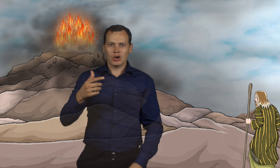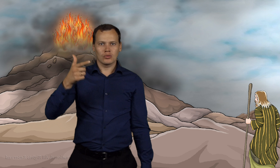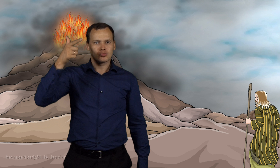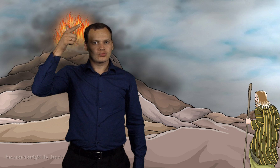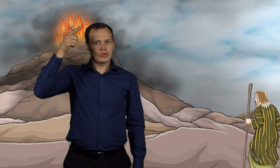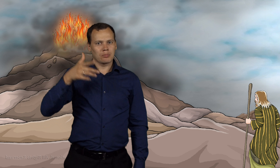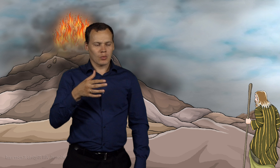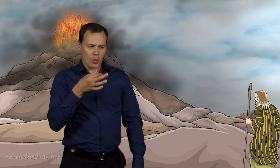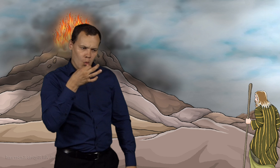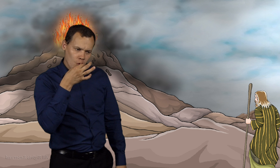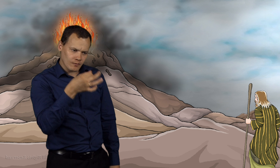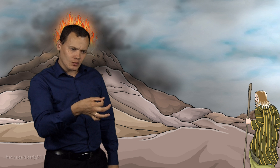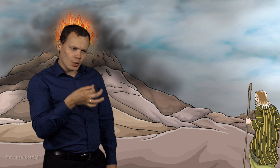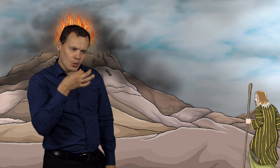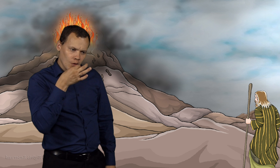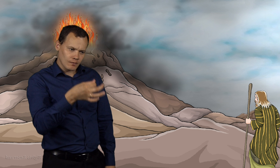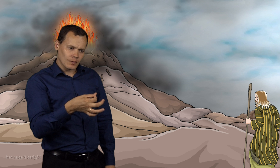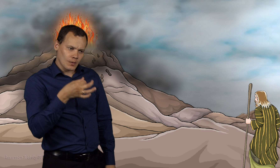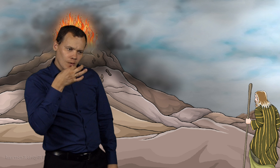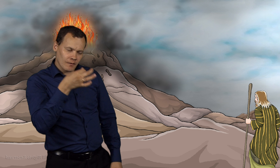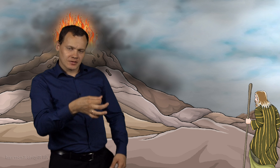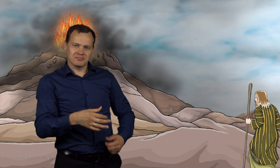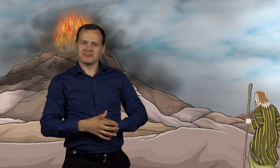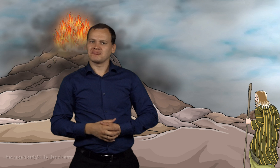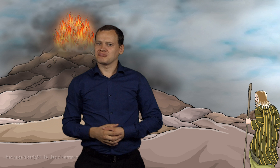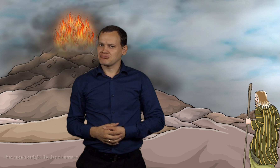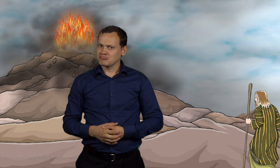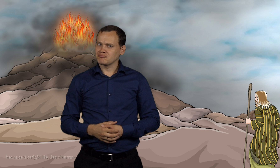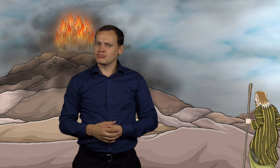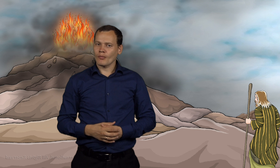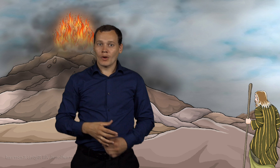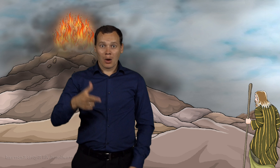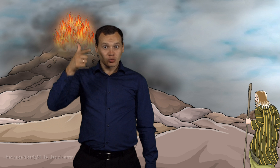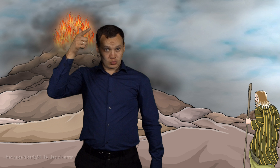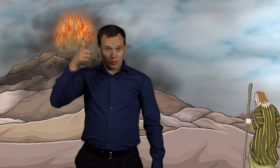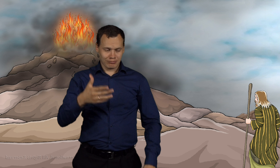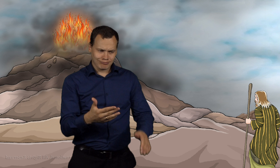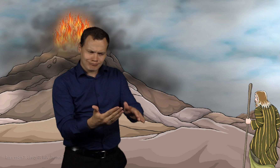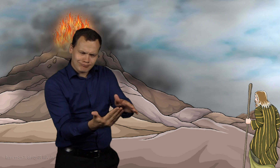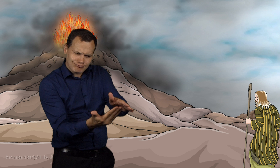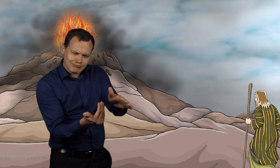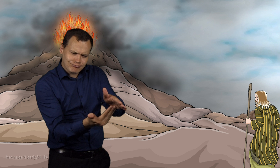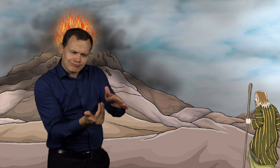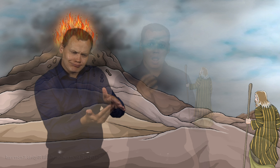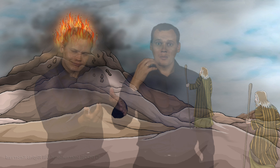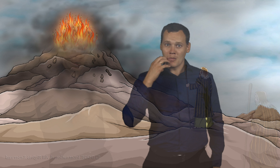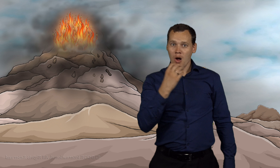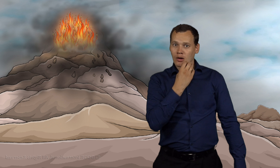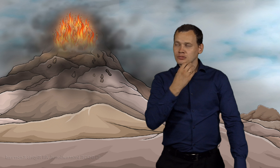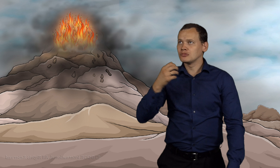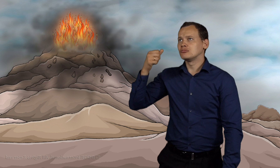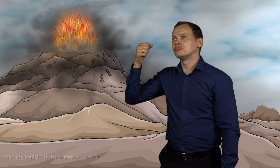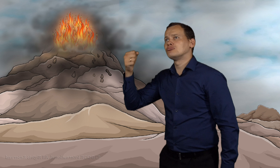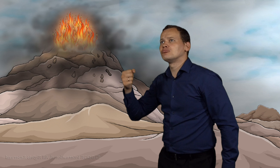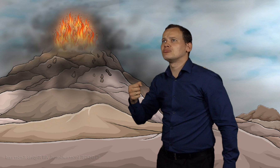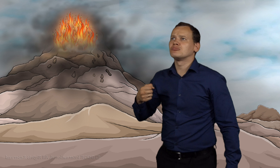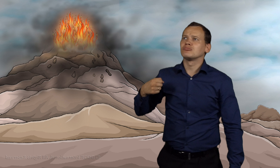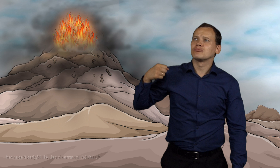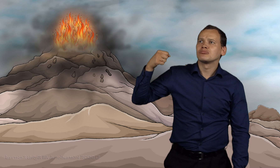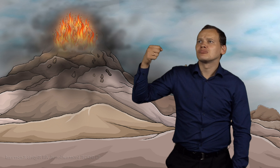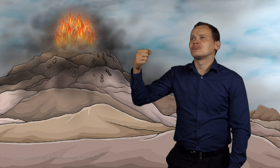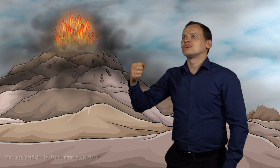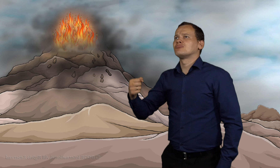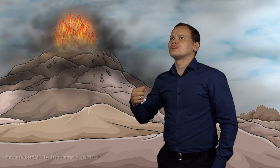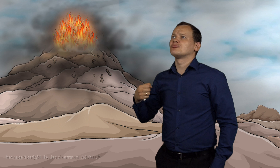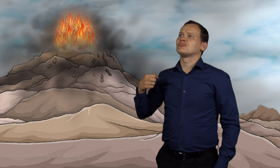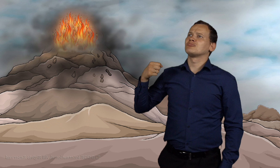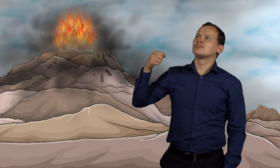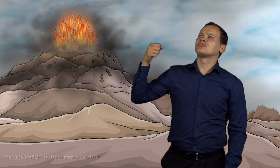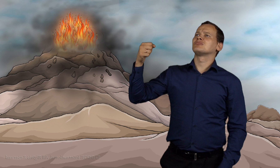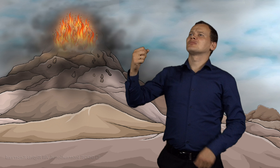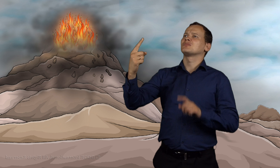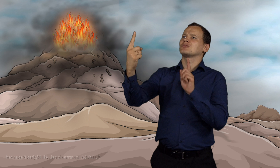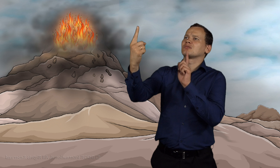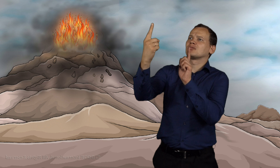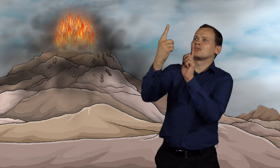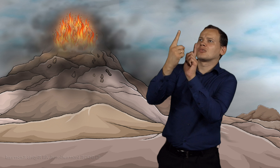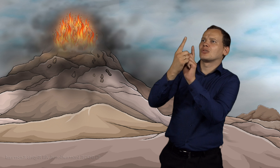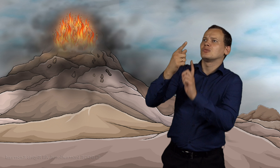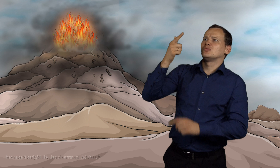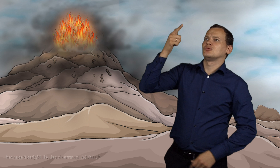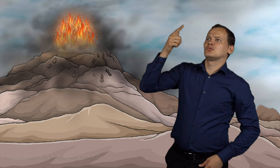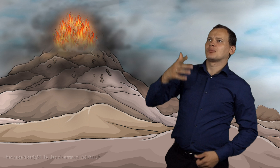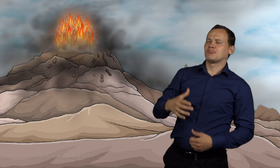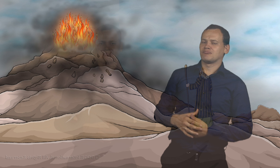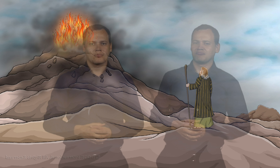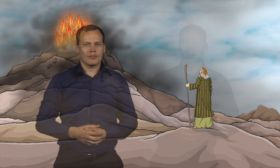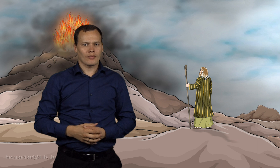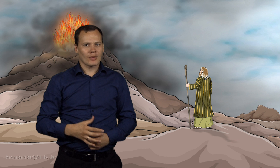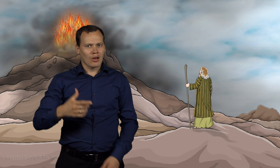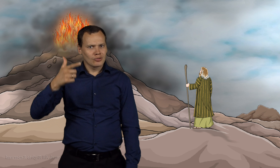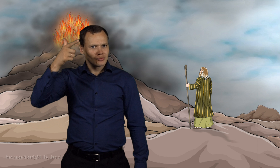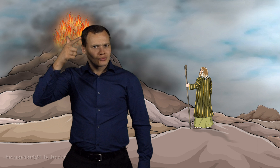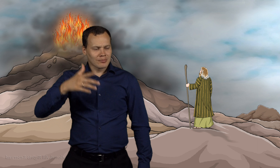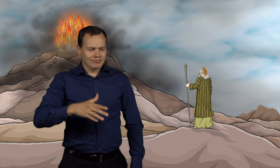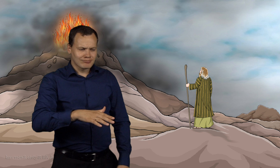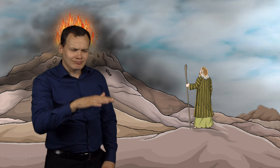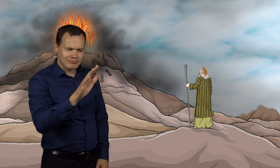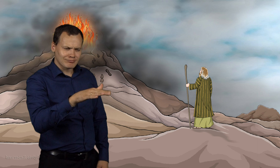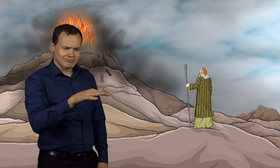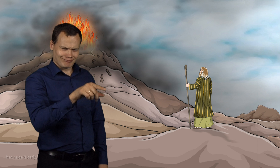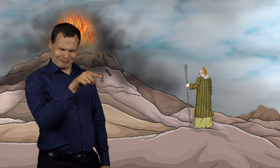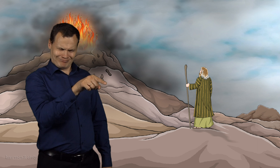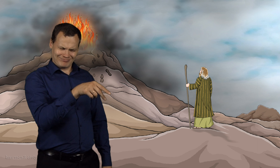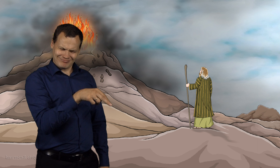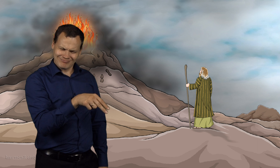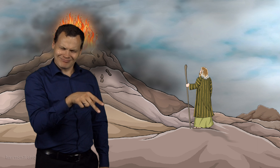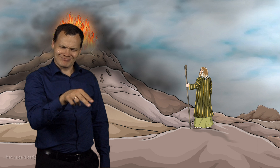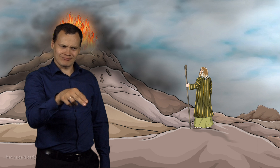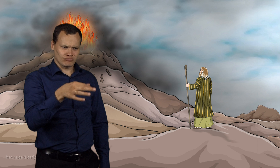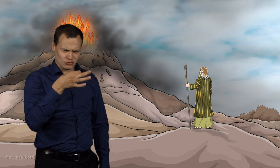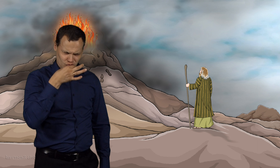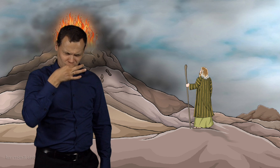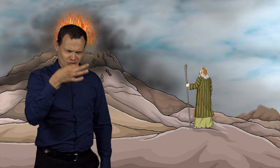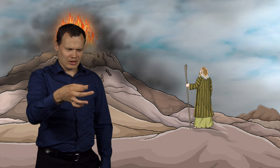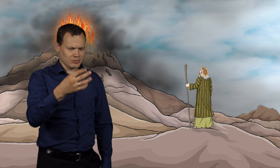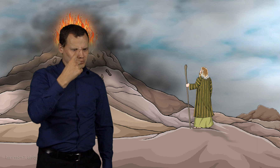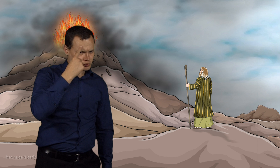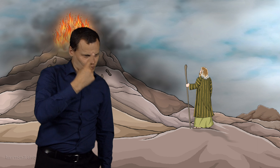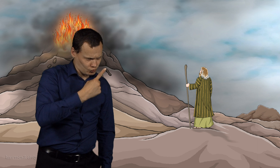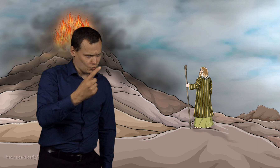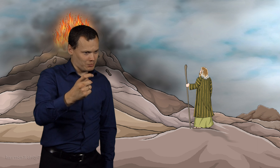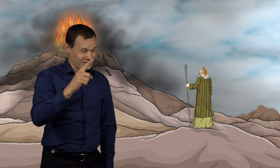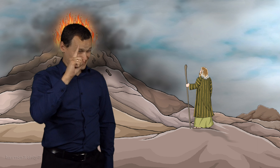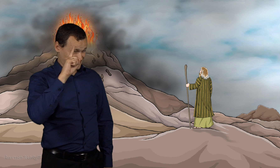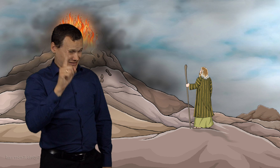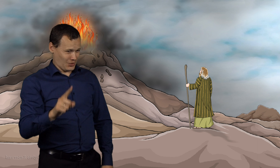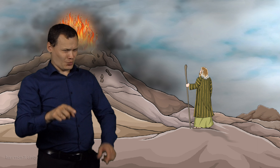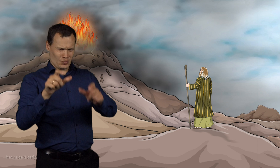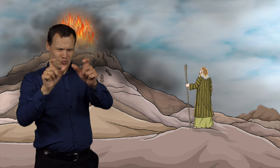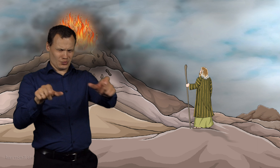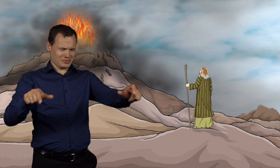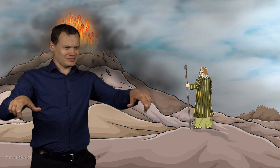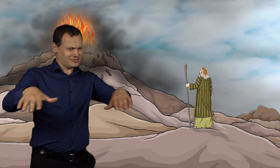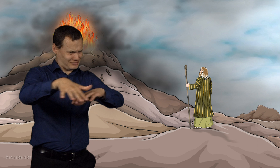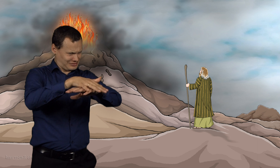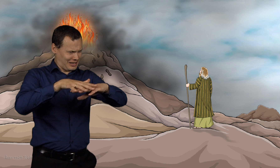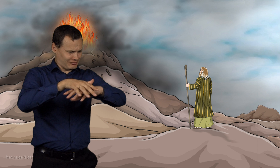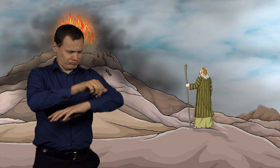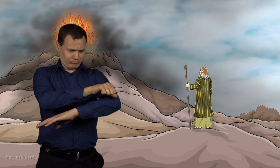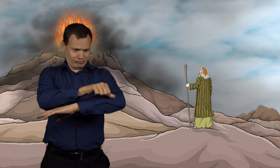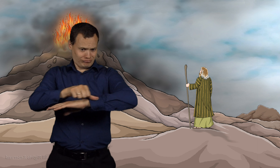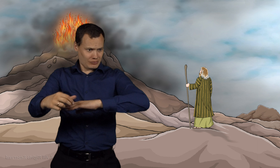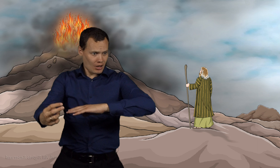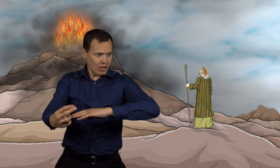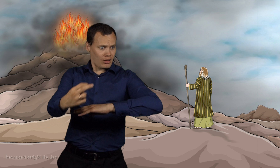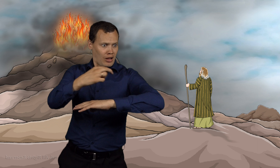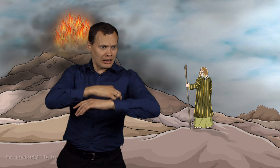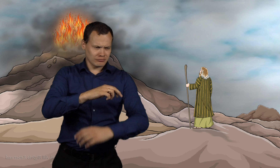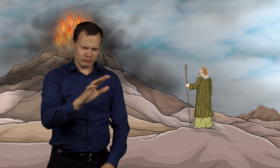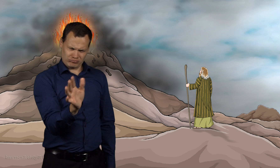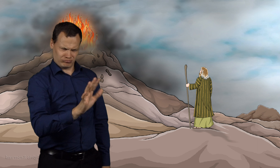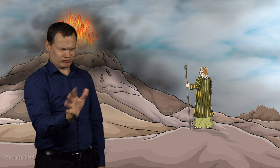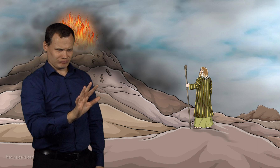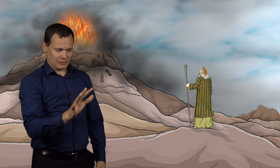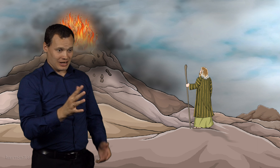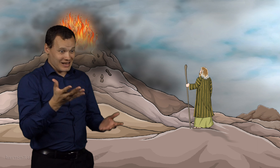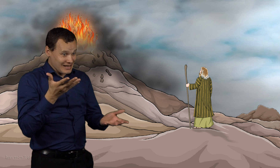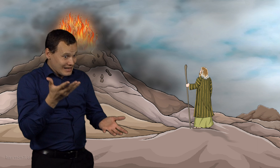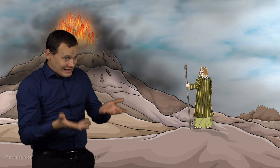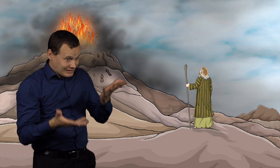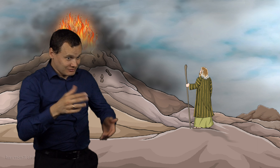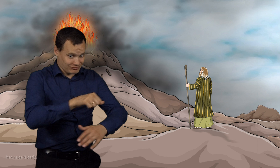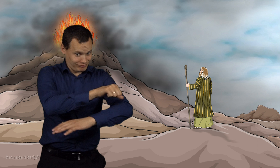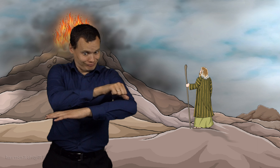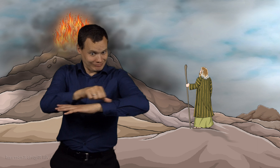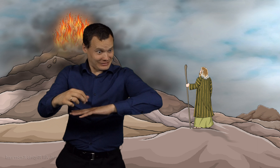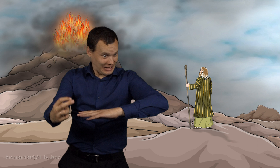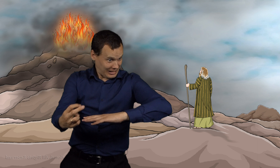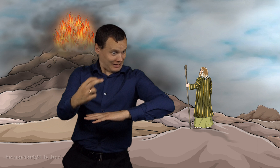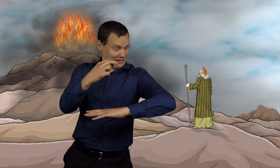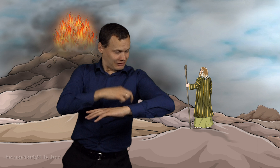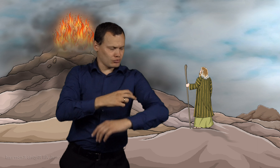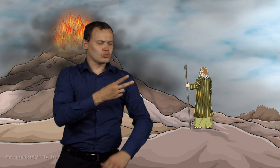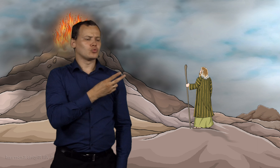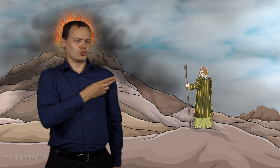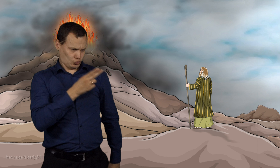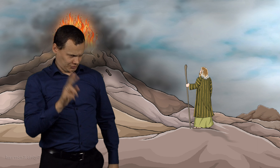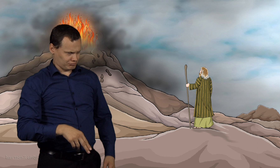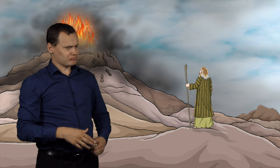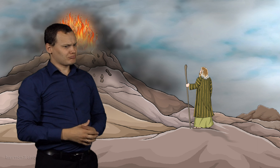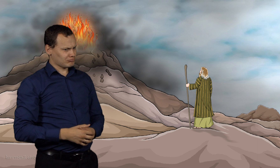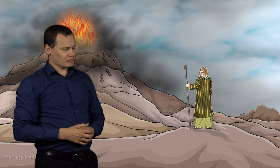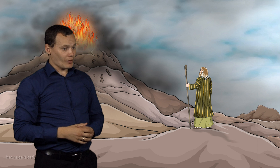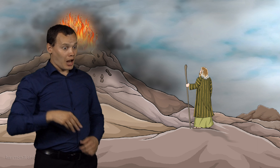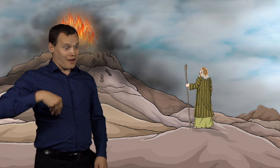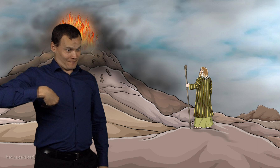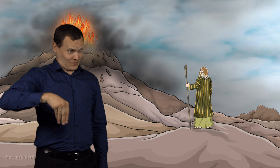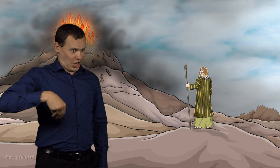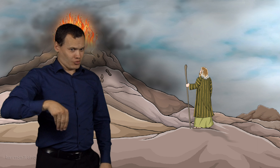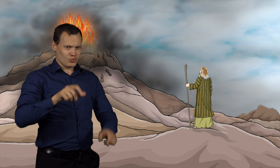So Moses went up, and the LORD said to him, “Go down and warn the people not to break through to see the LORD, lest many of them perish.